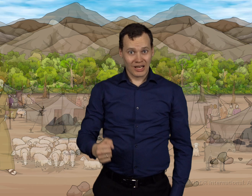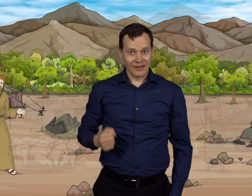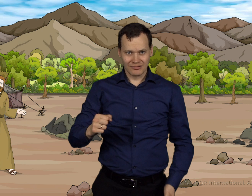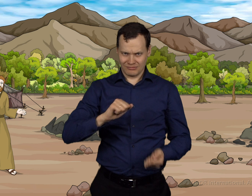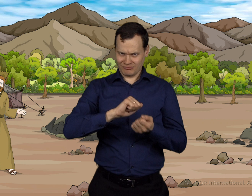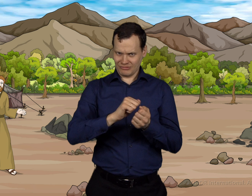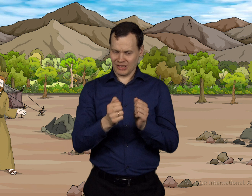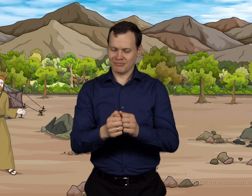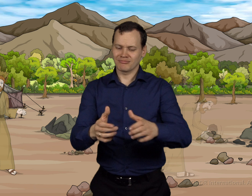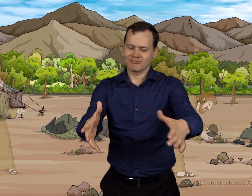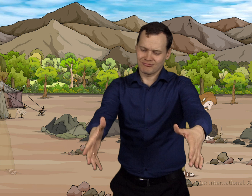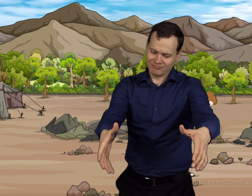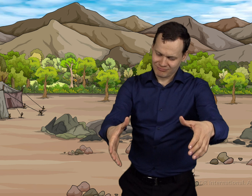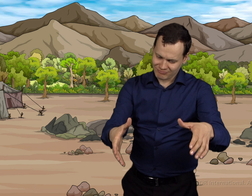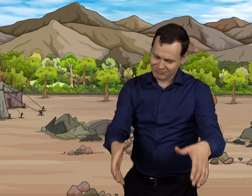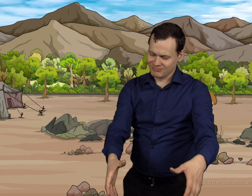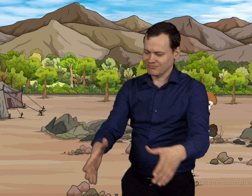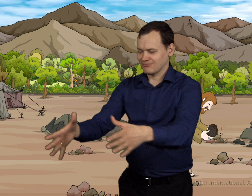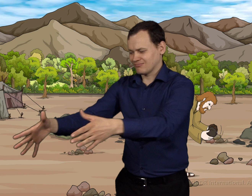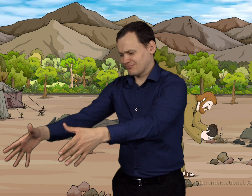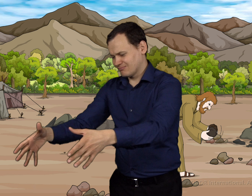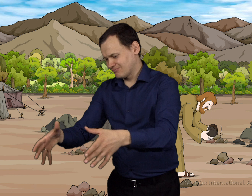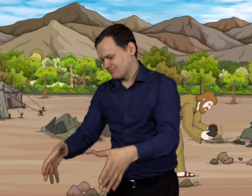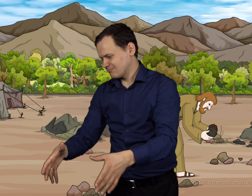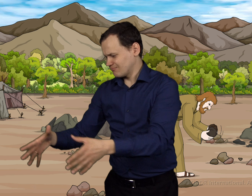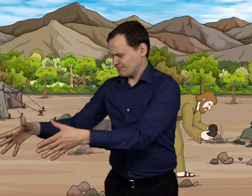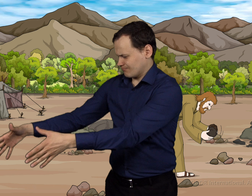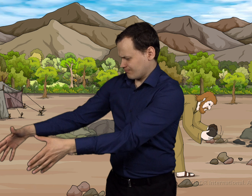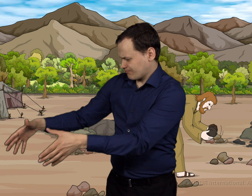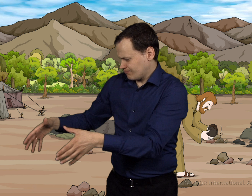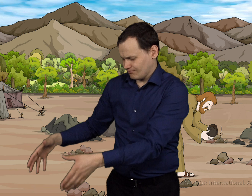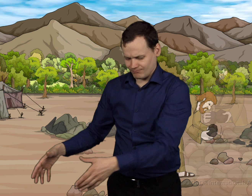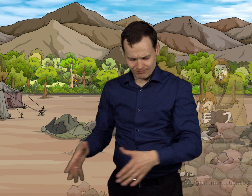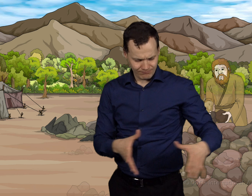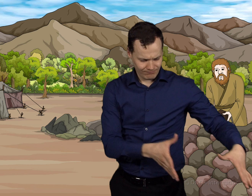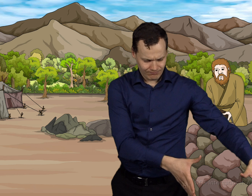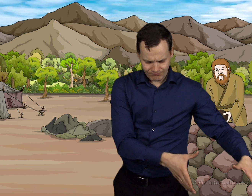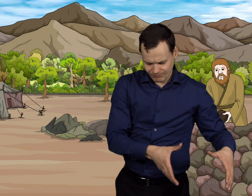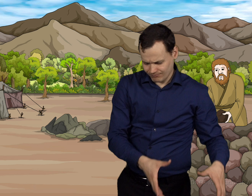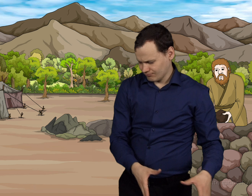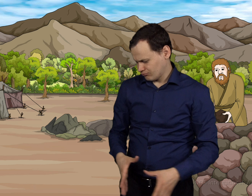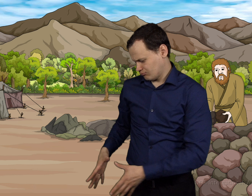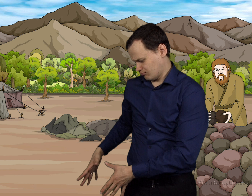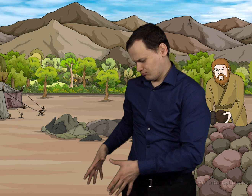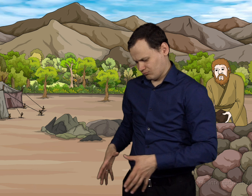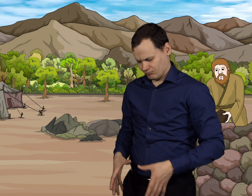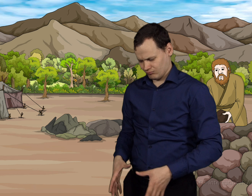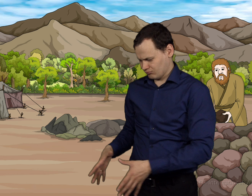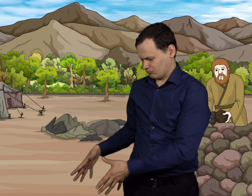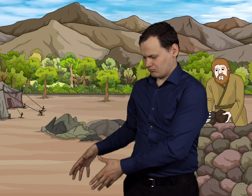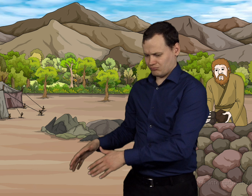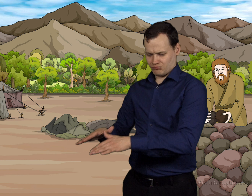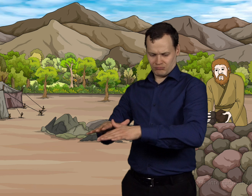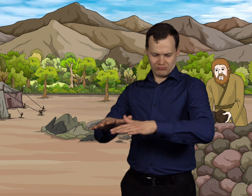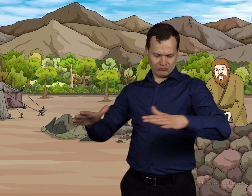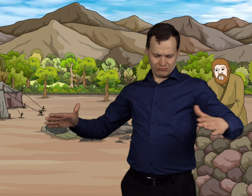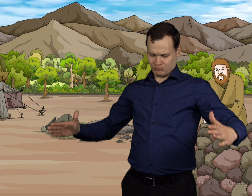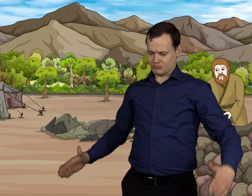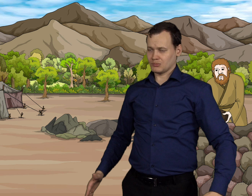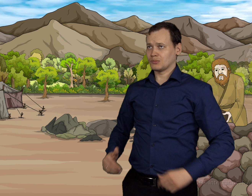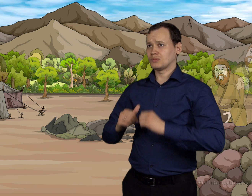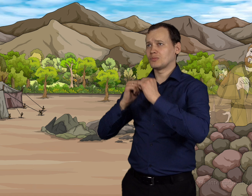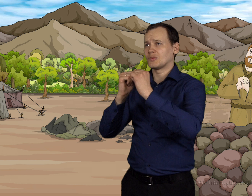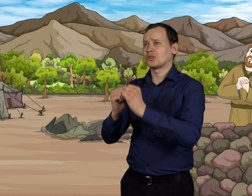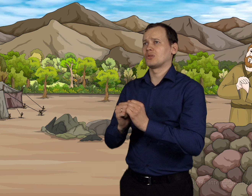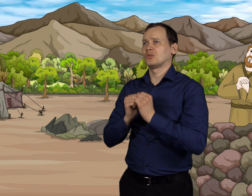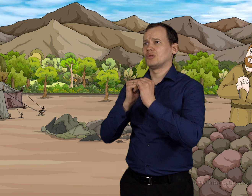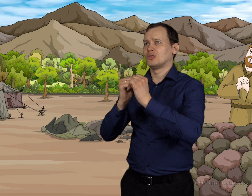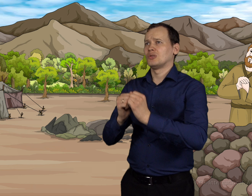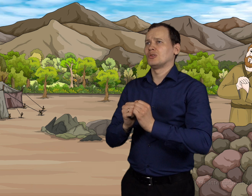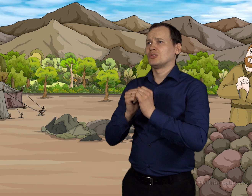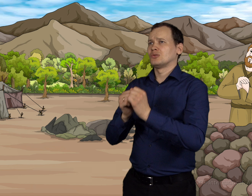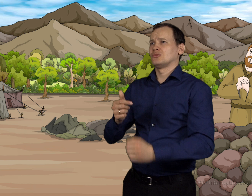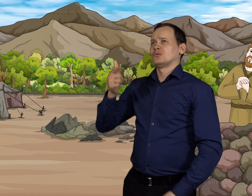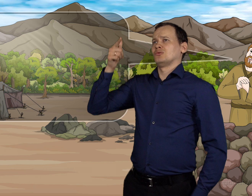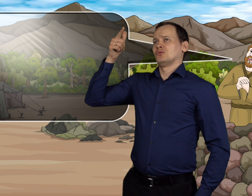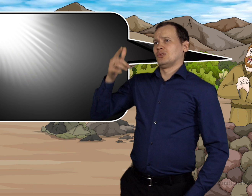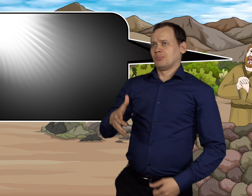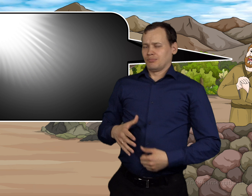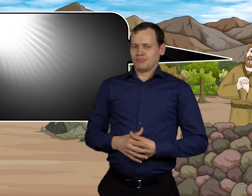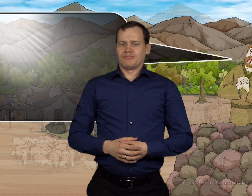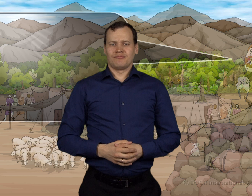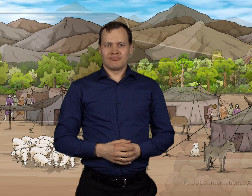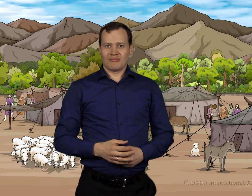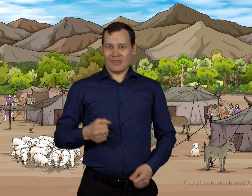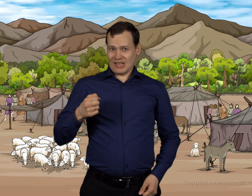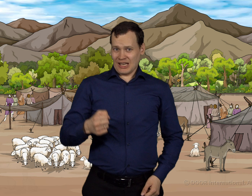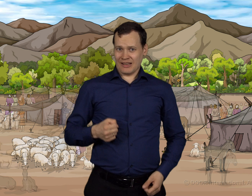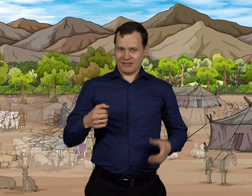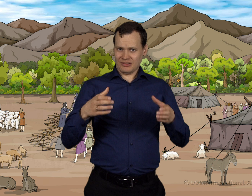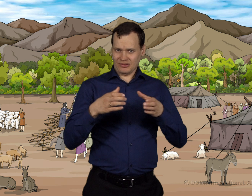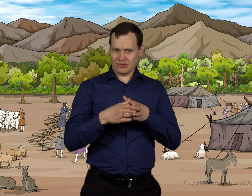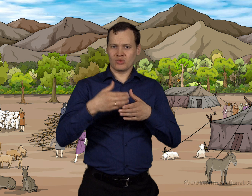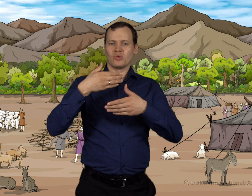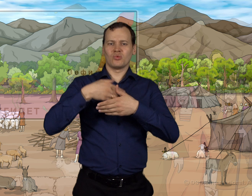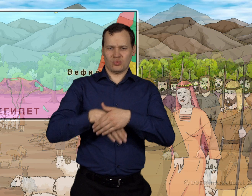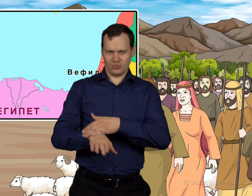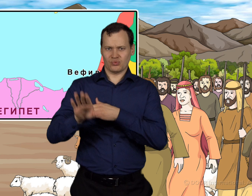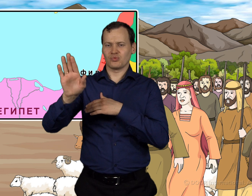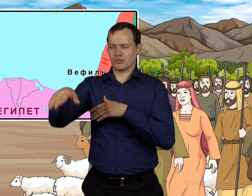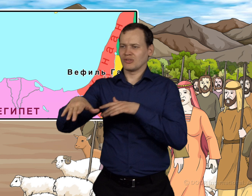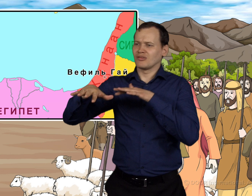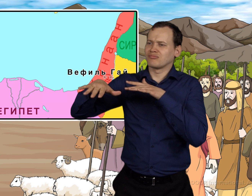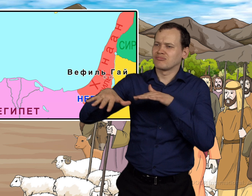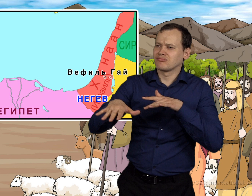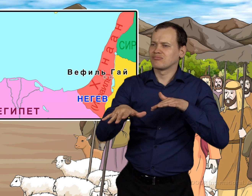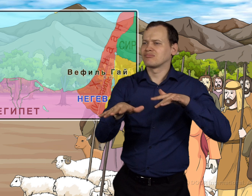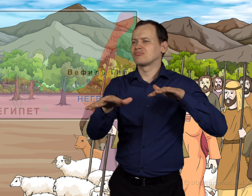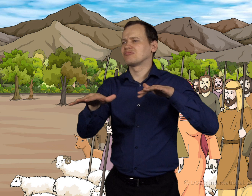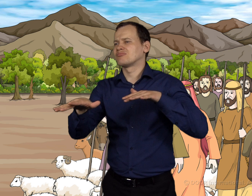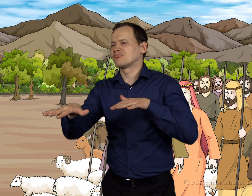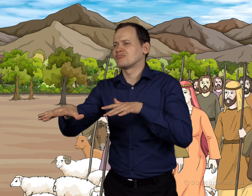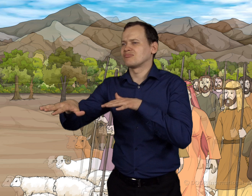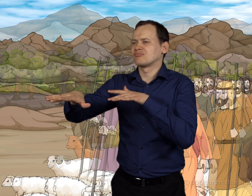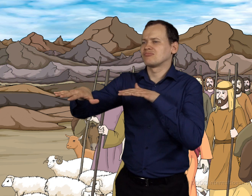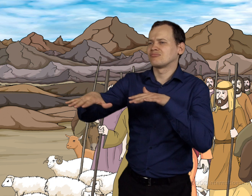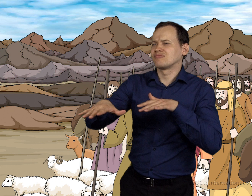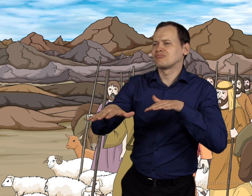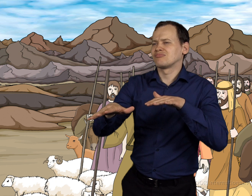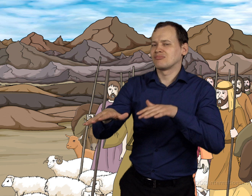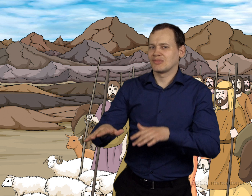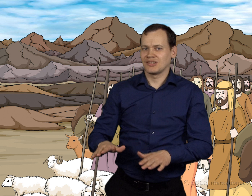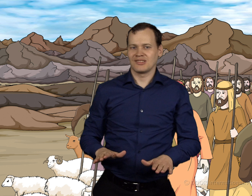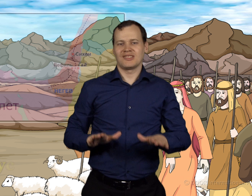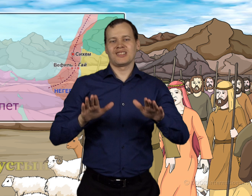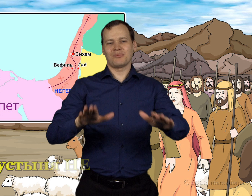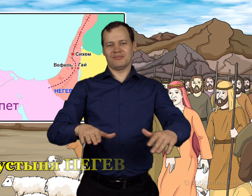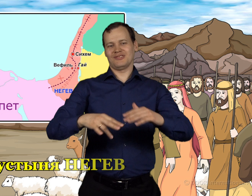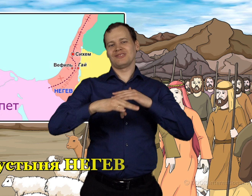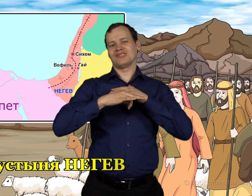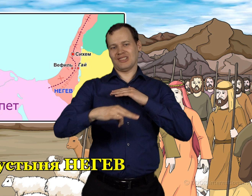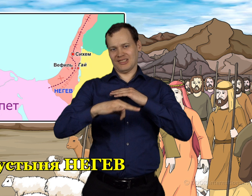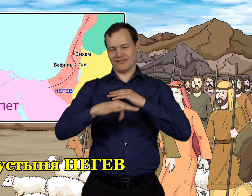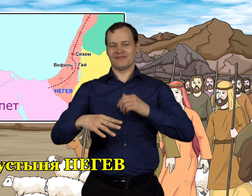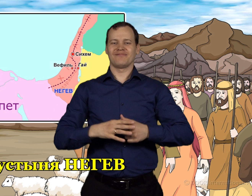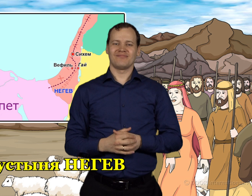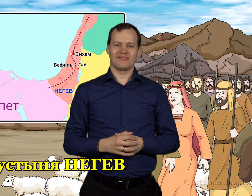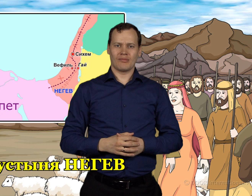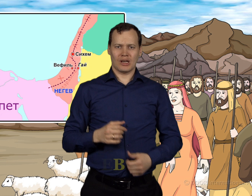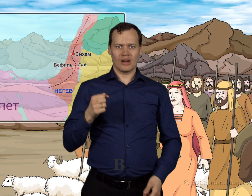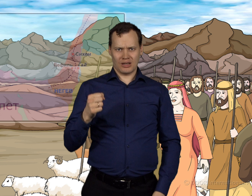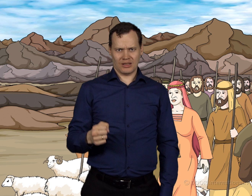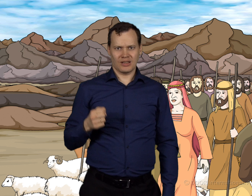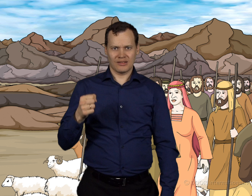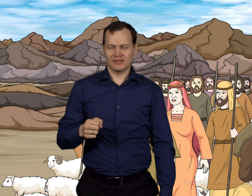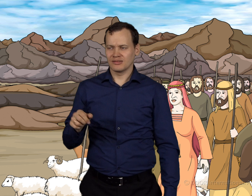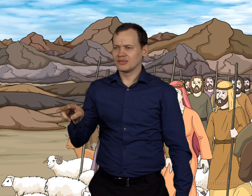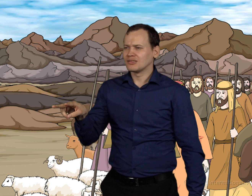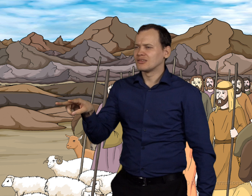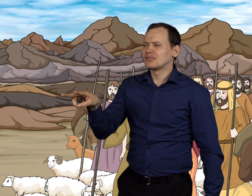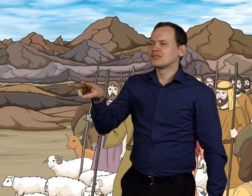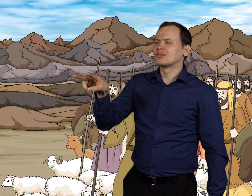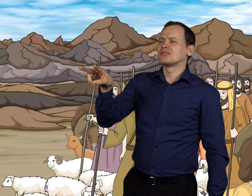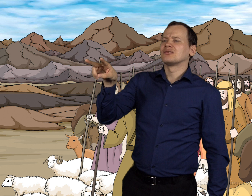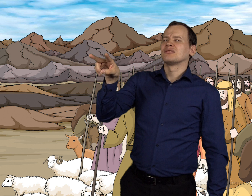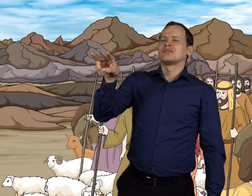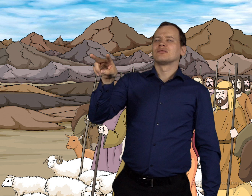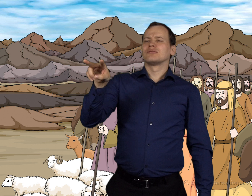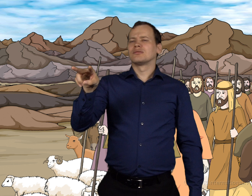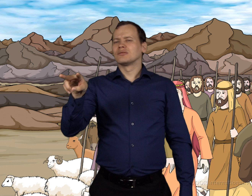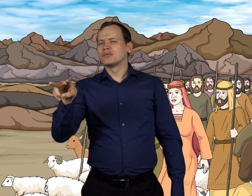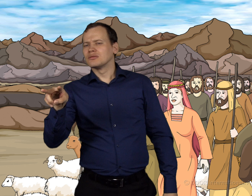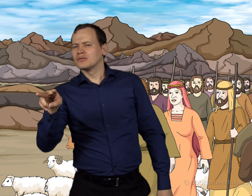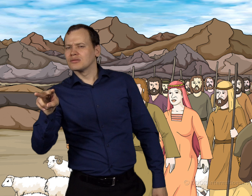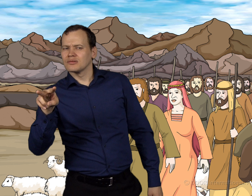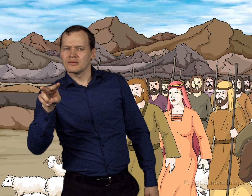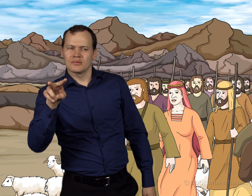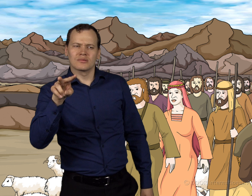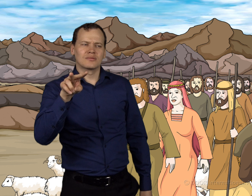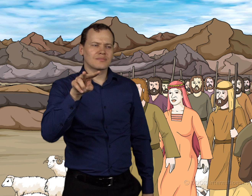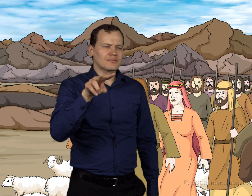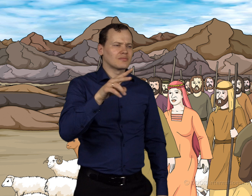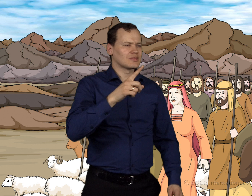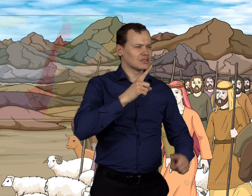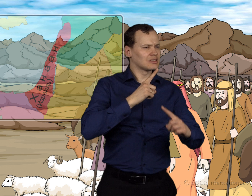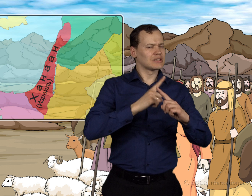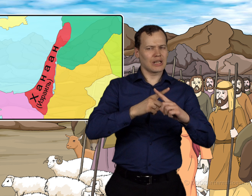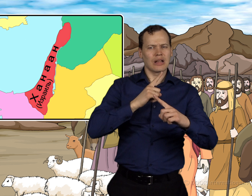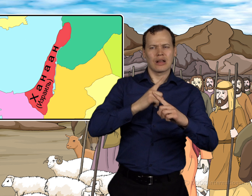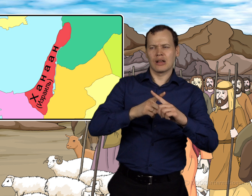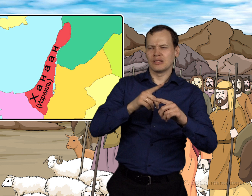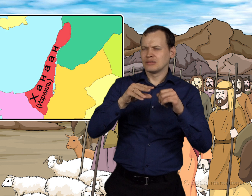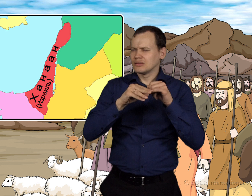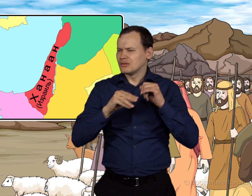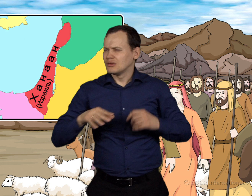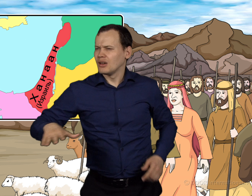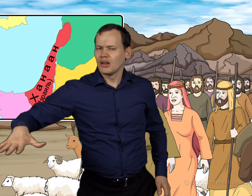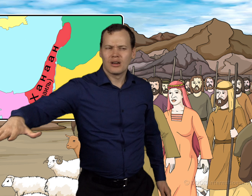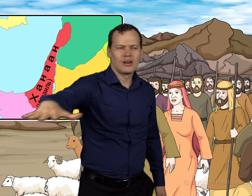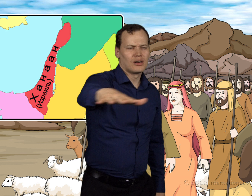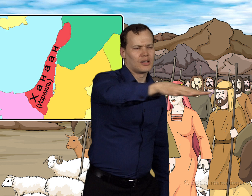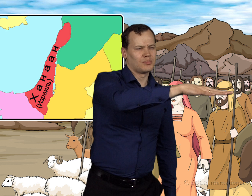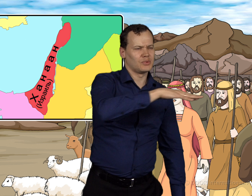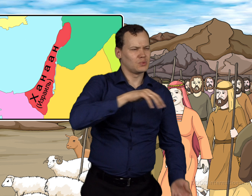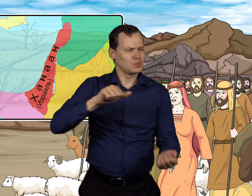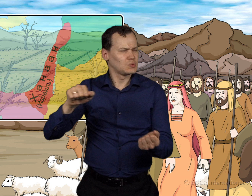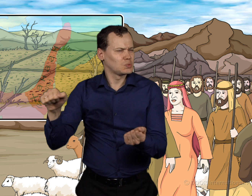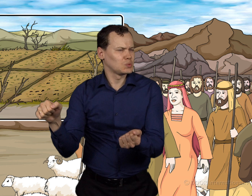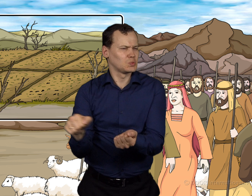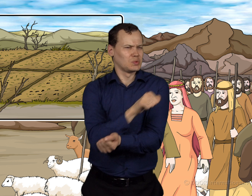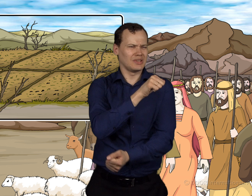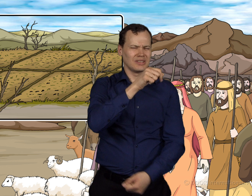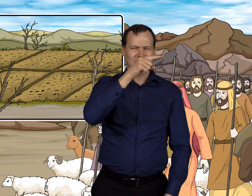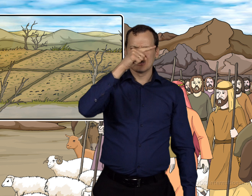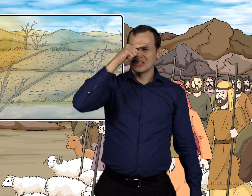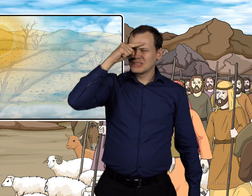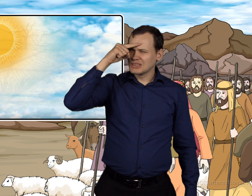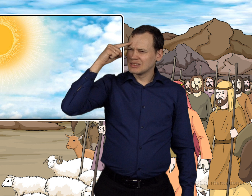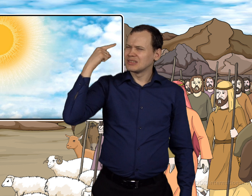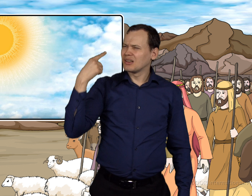There he built an altar to the LORD, and he called on the name of the LORD. And Abram journeyed on toward the Negev.